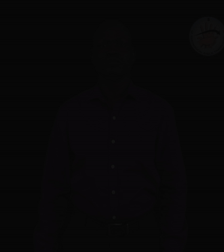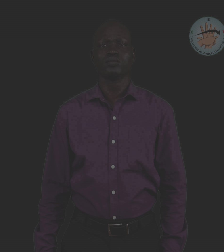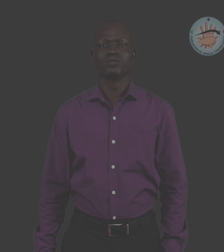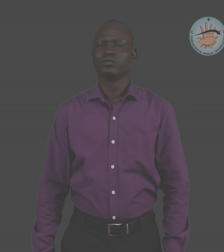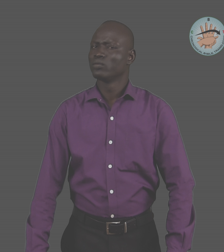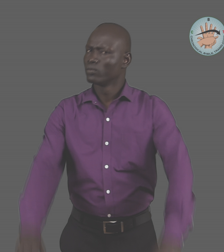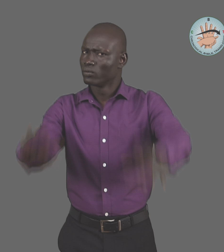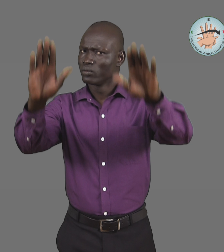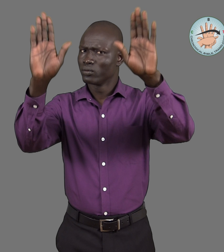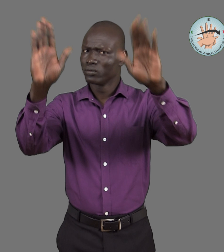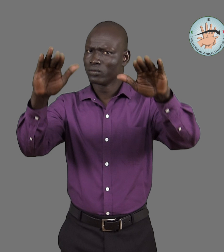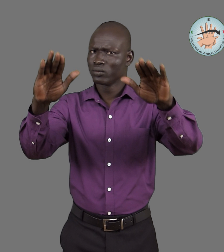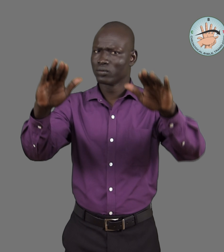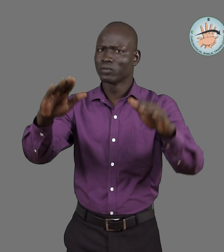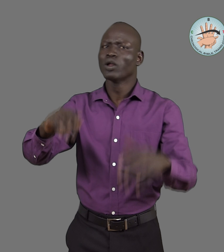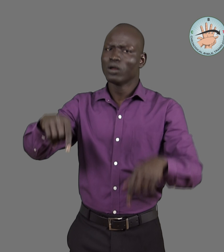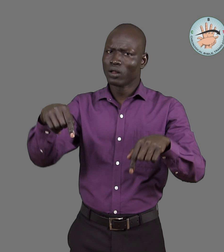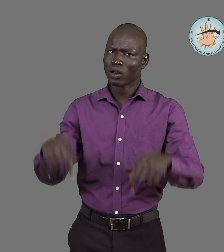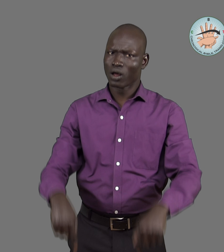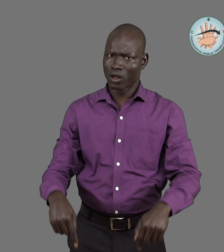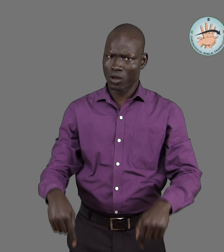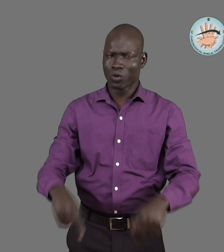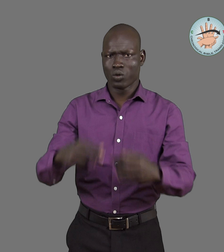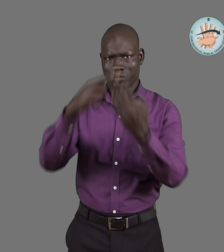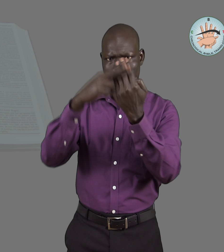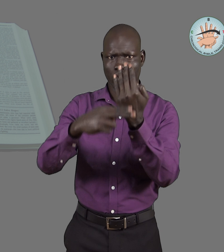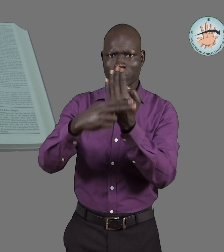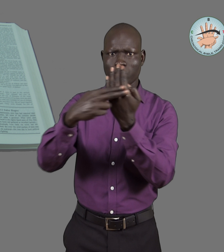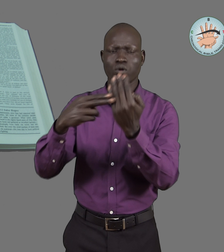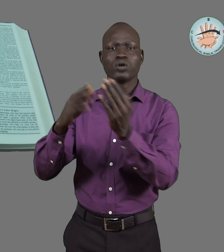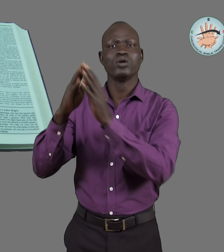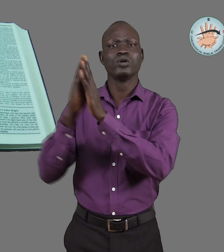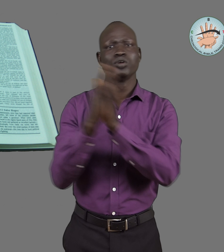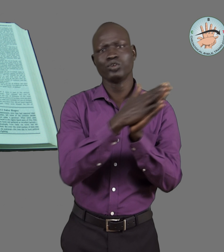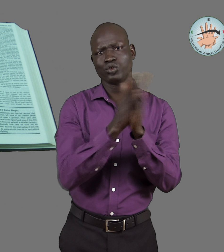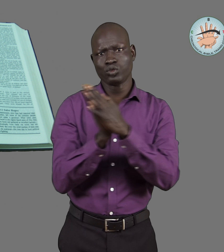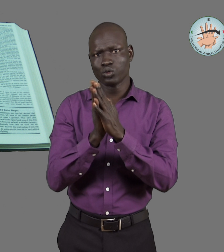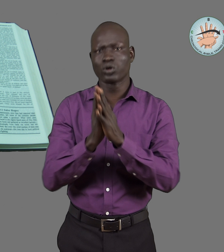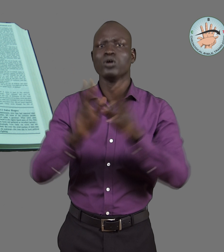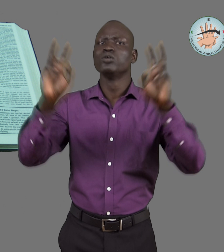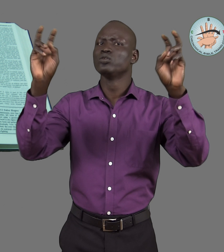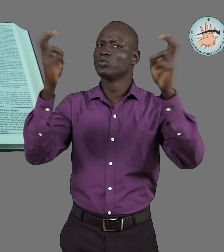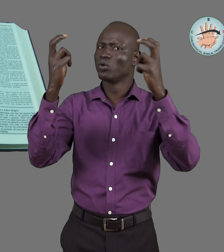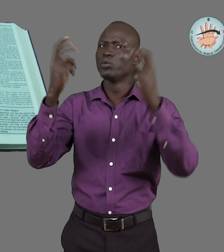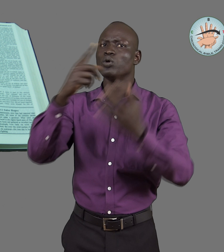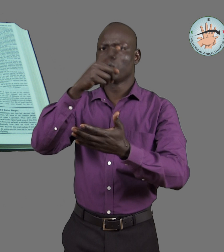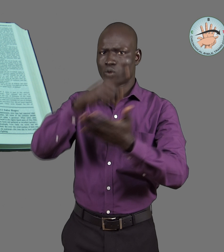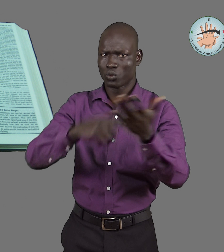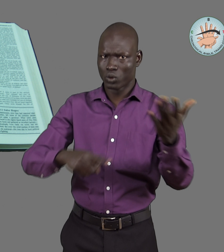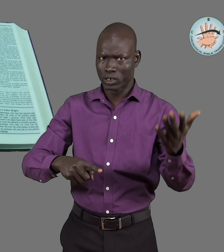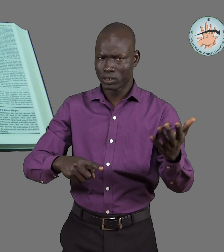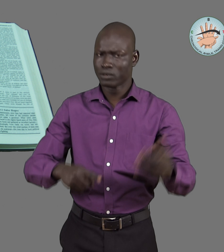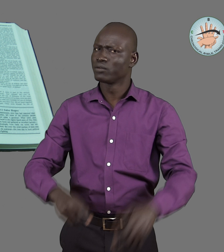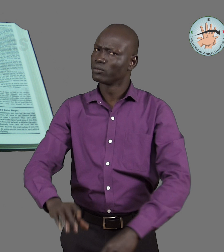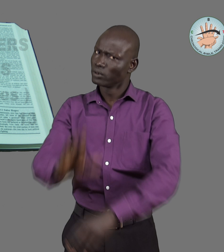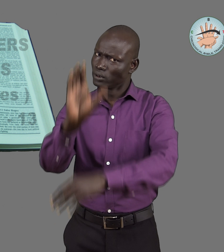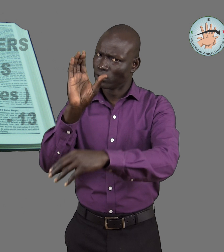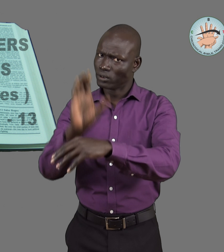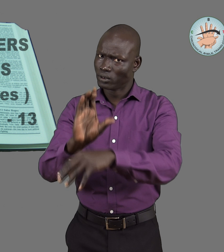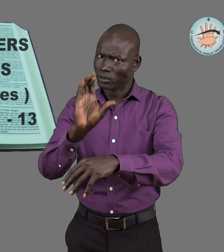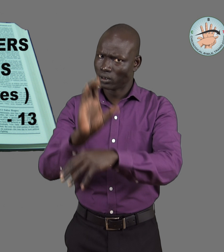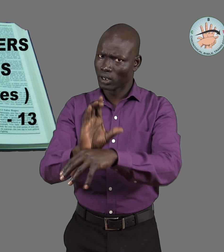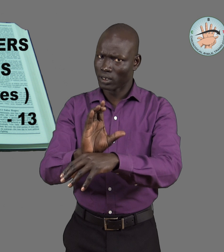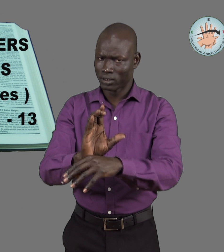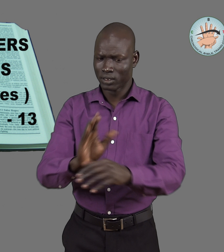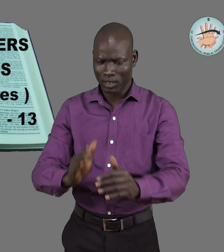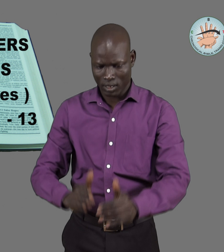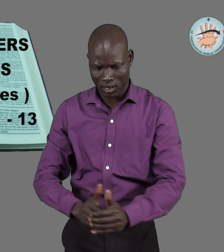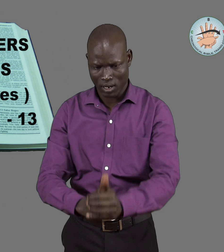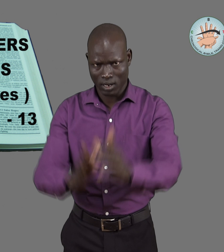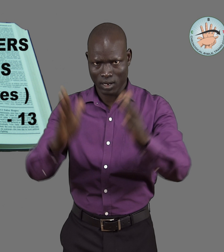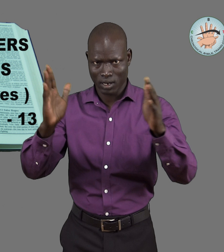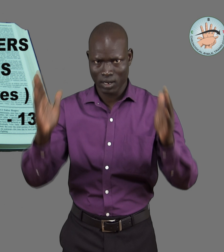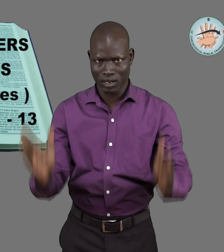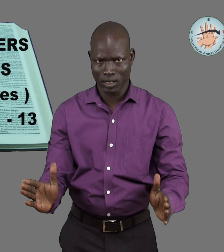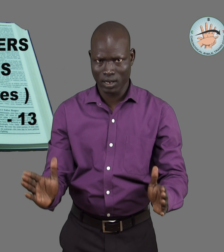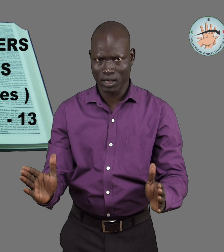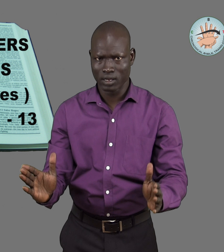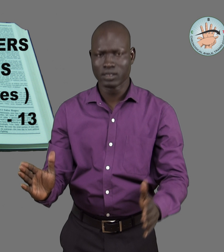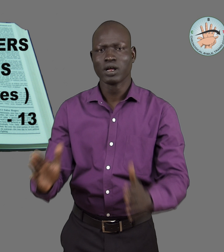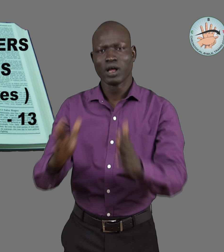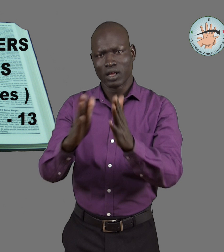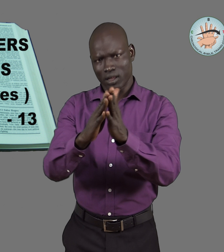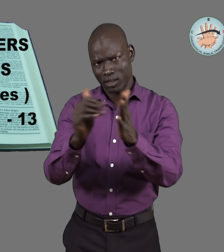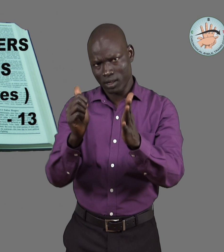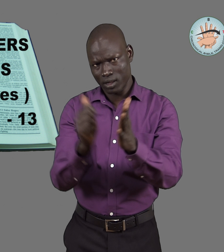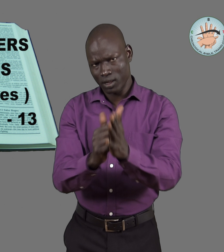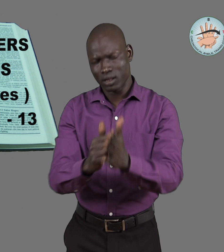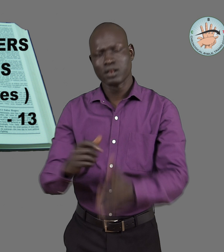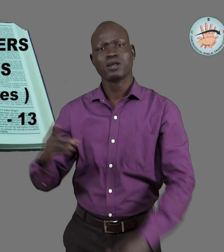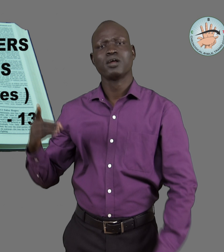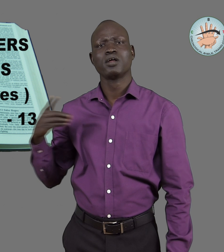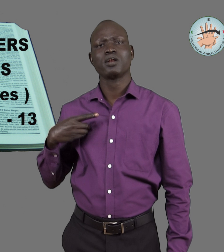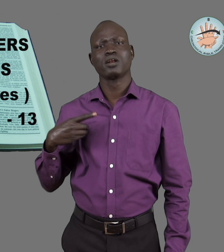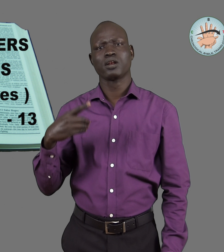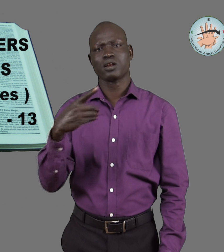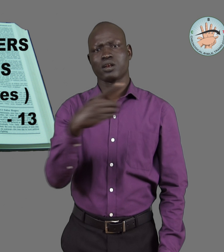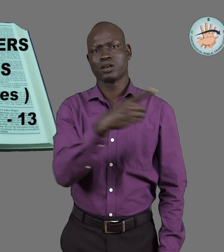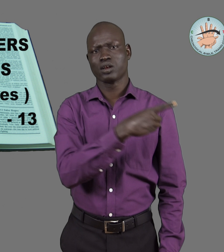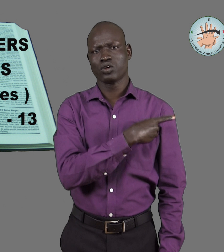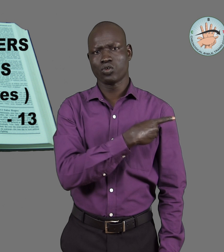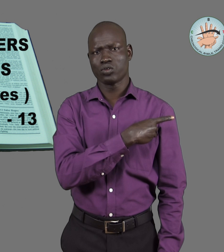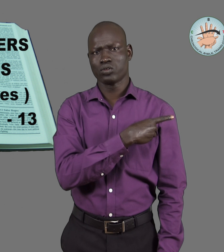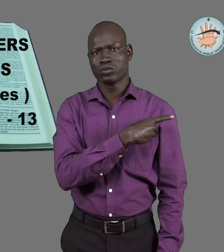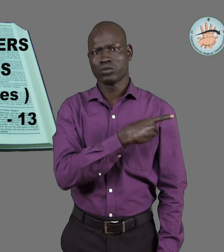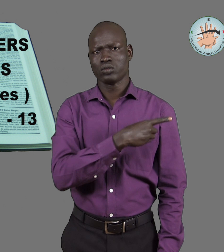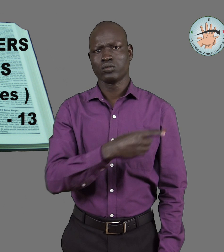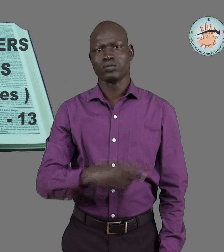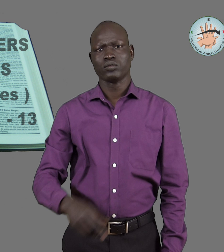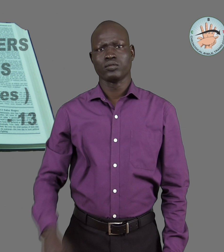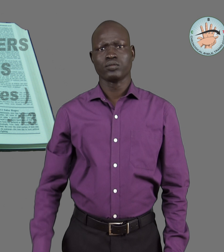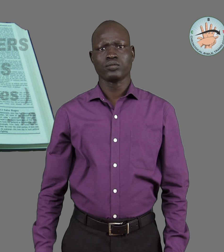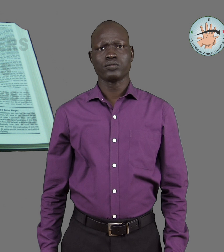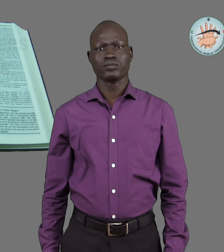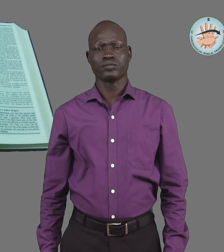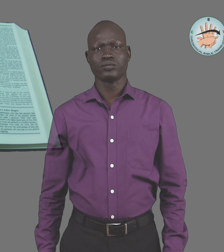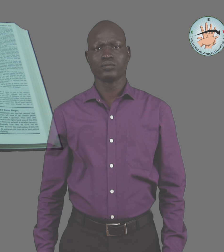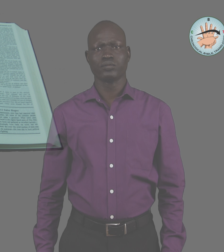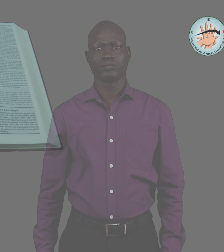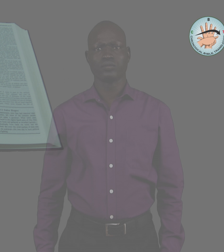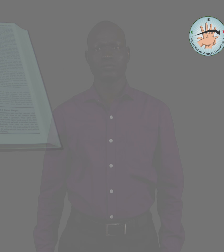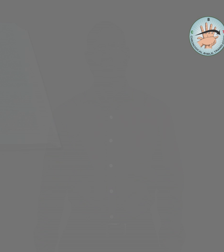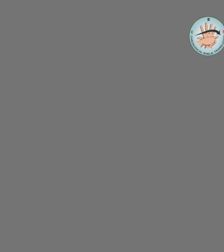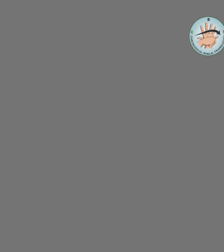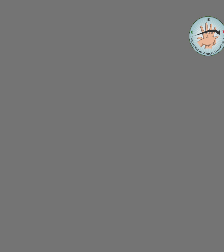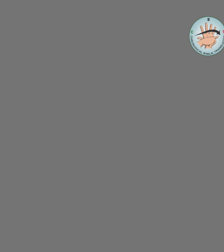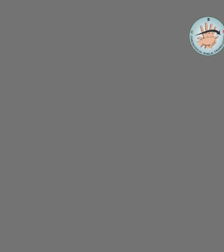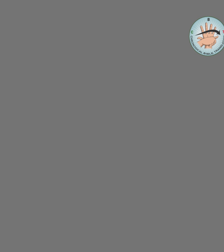Church leaders and deacons